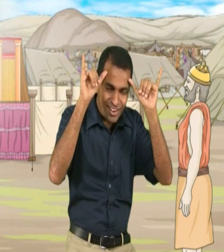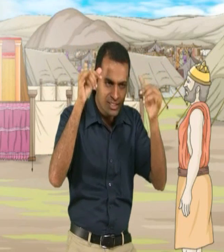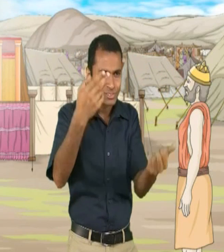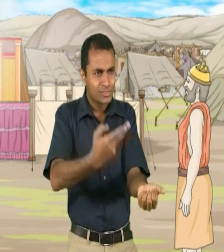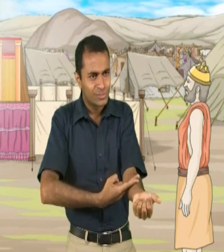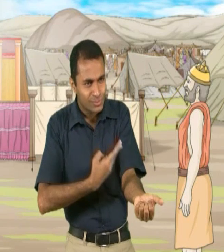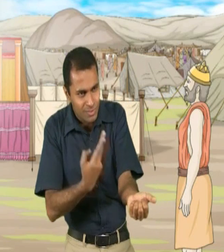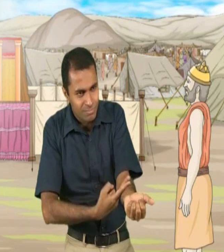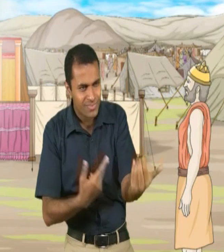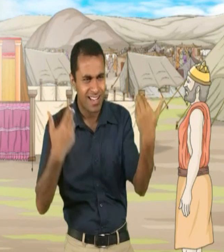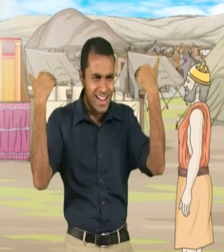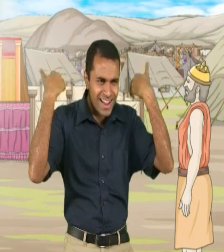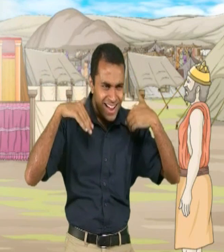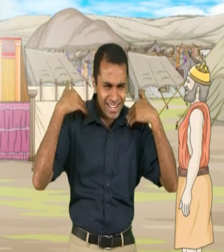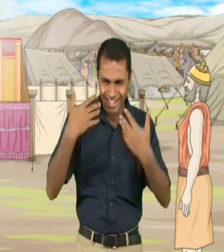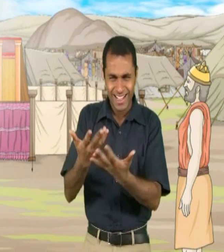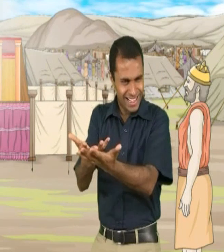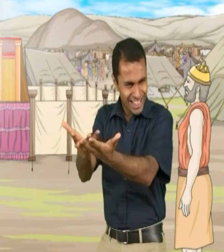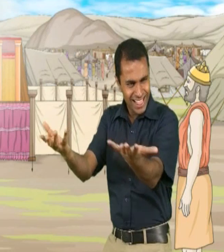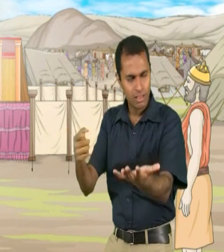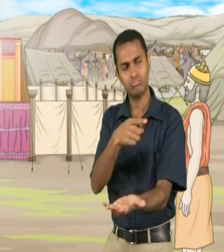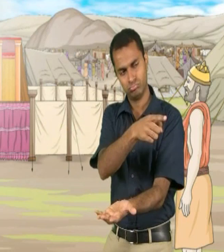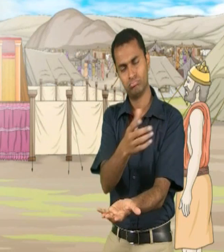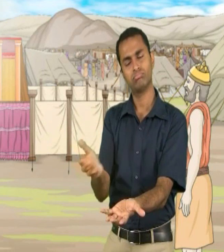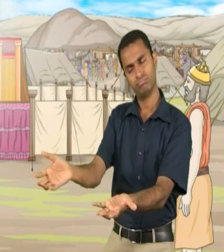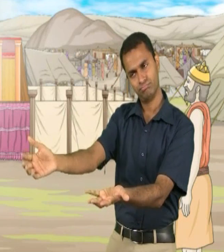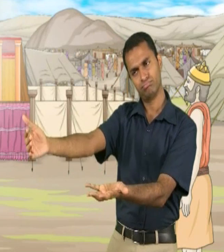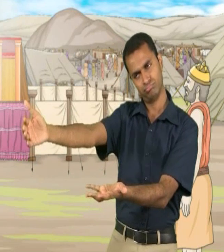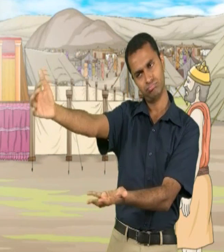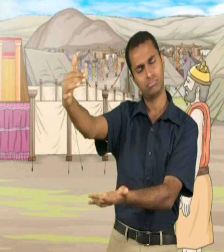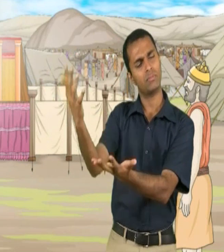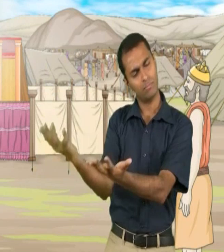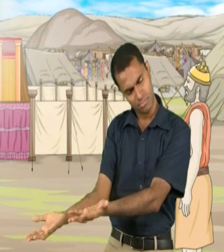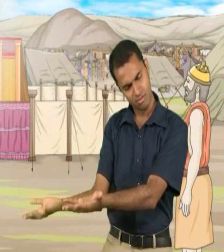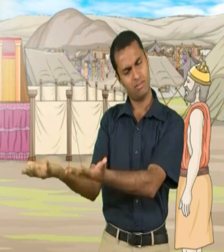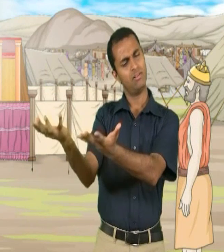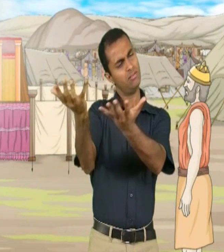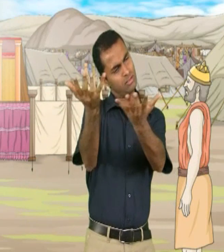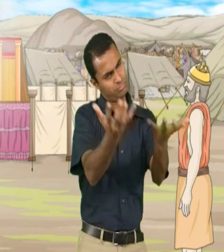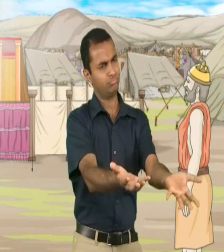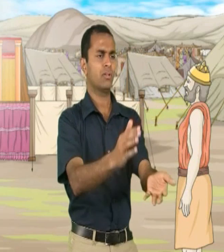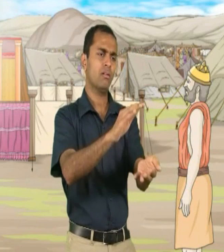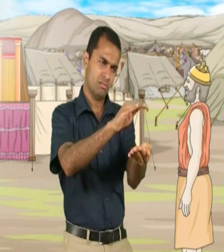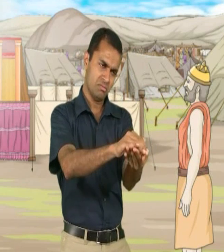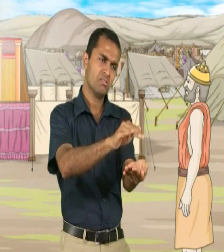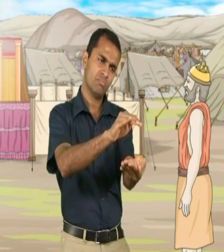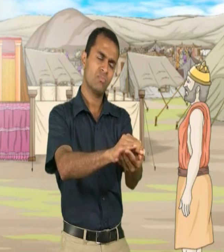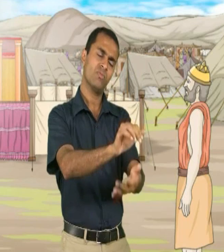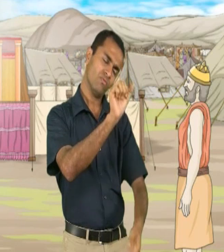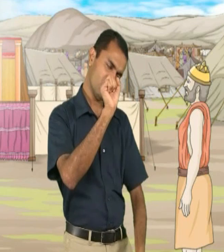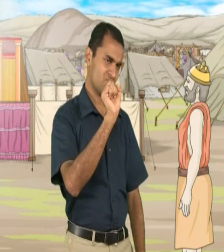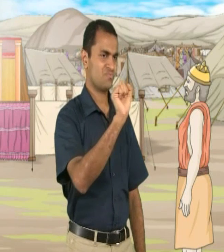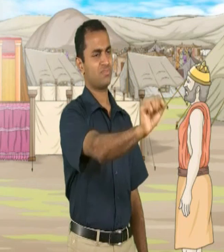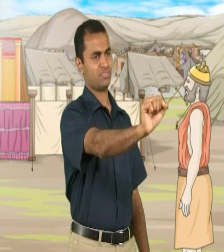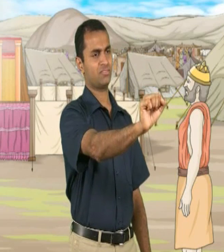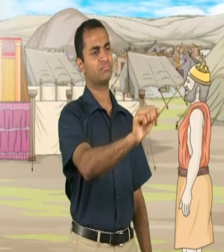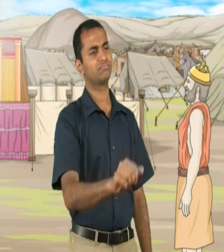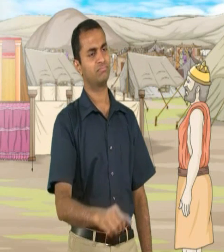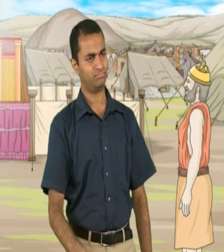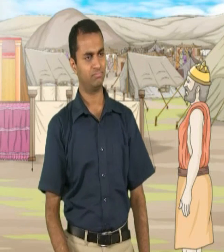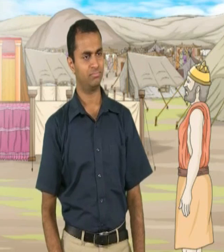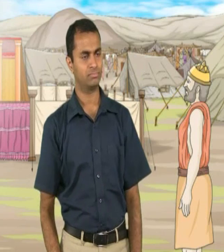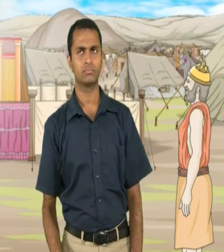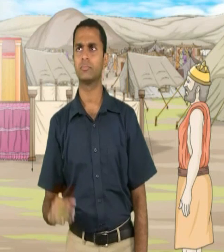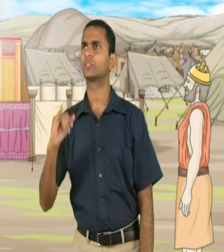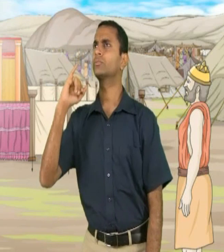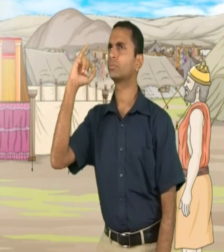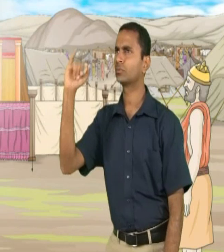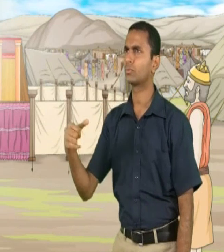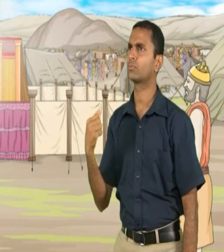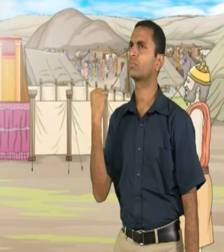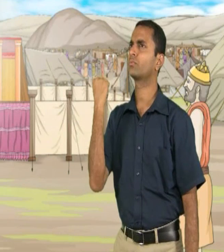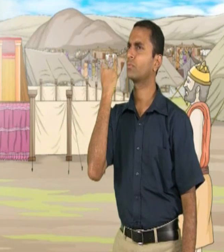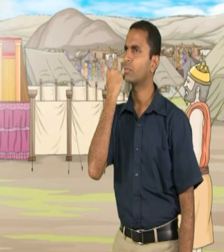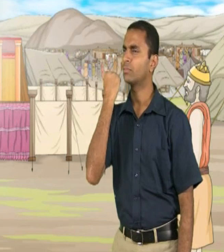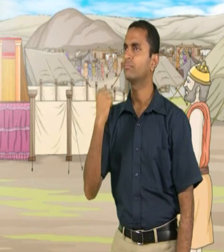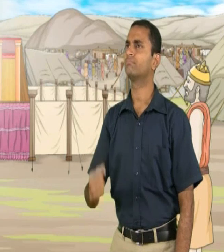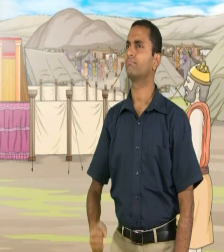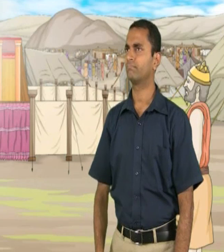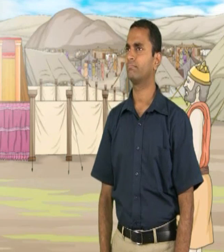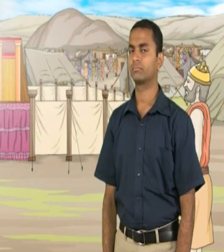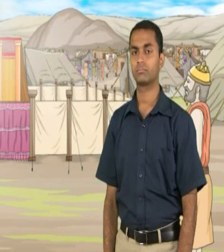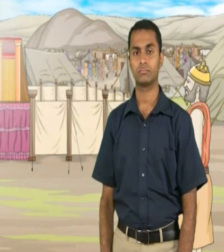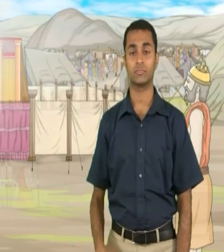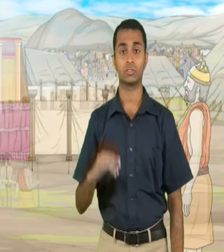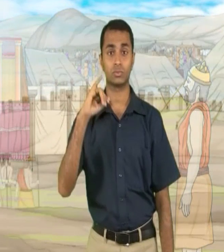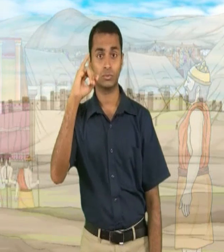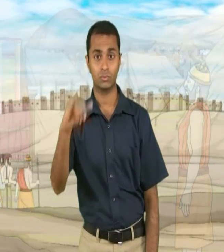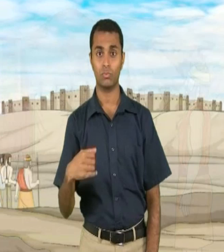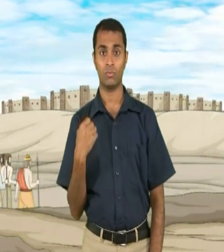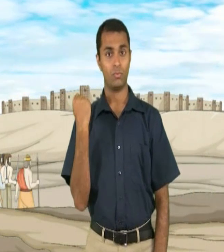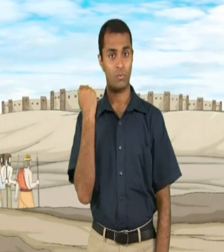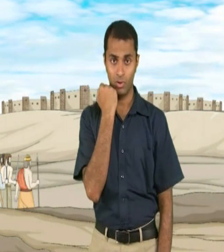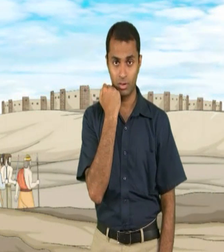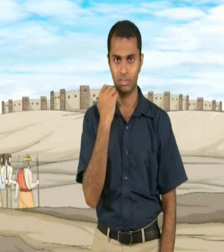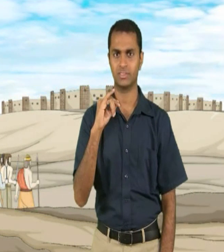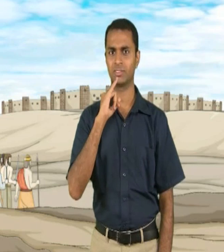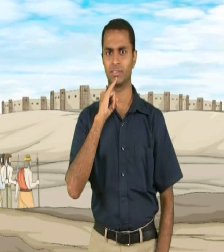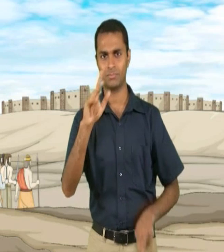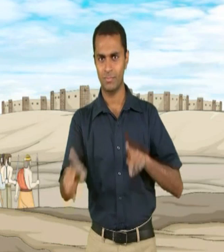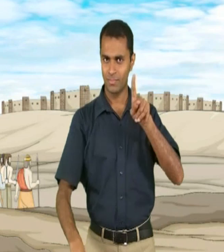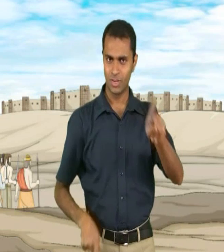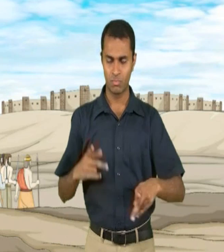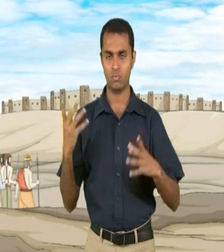Set up an ambush behind the city.”